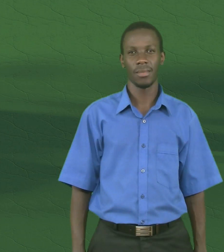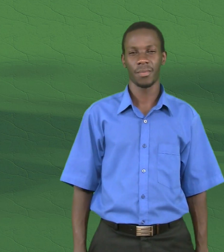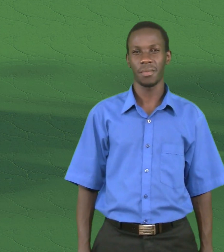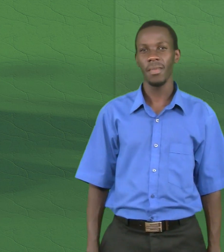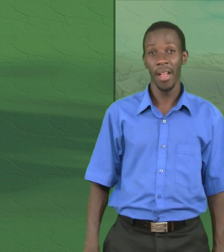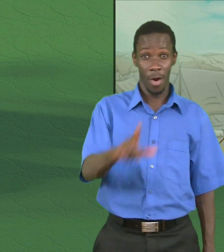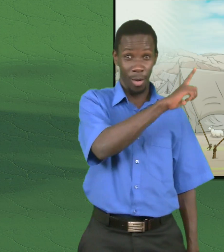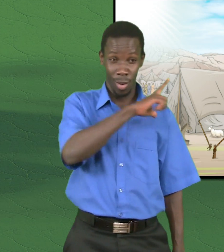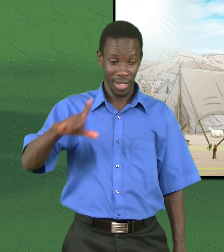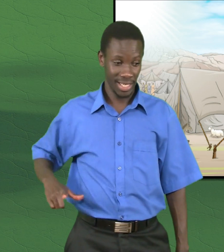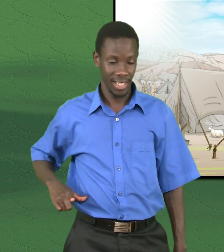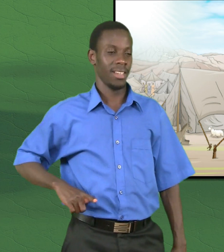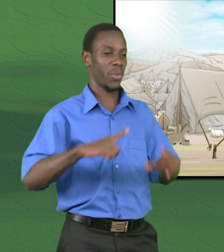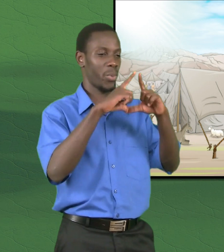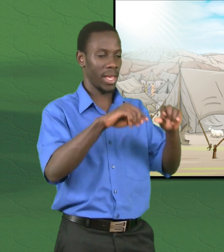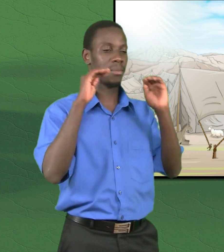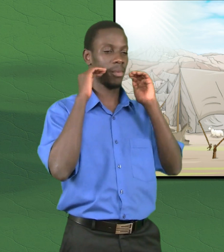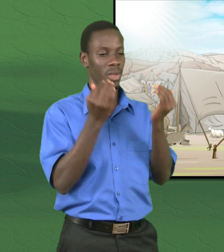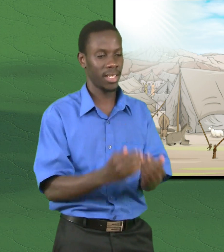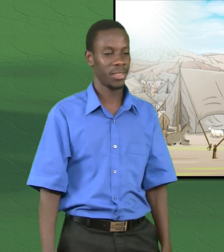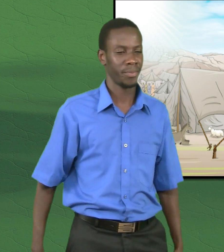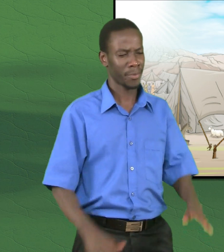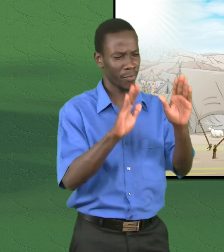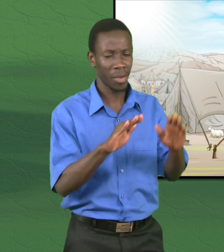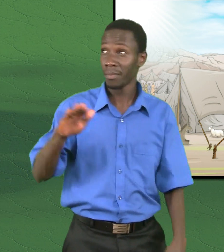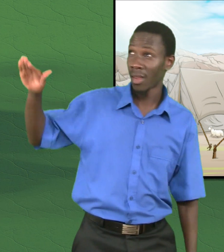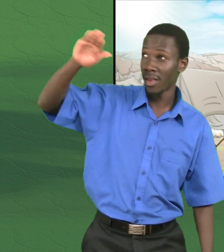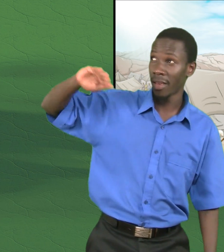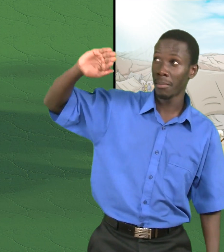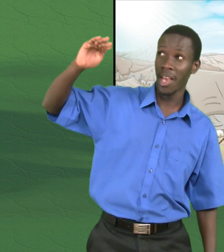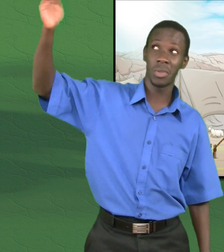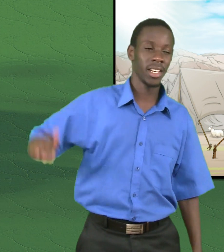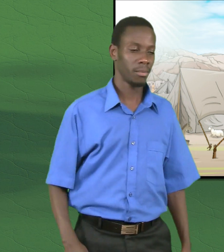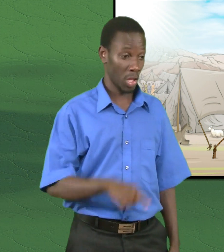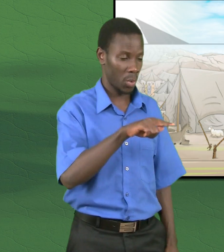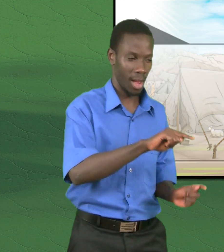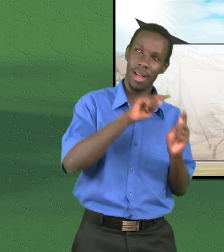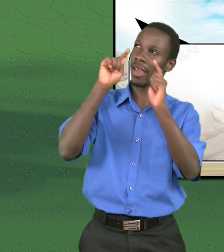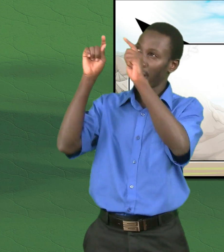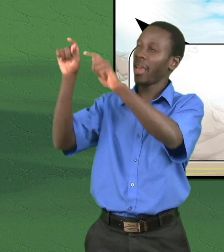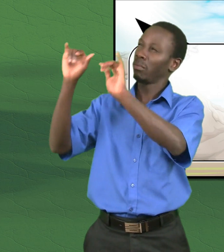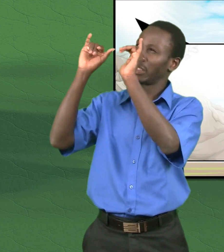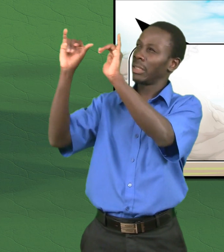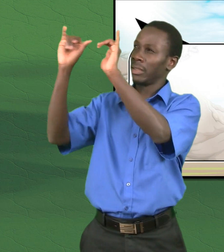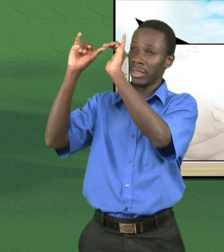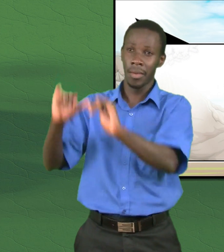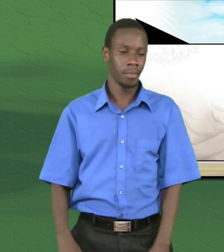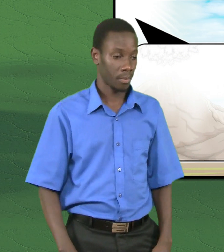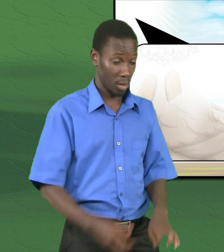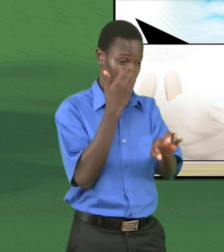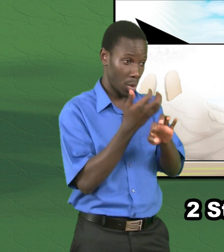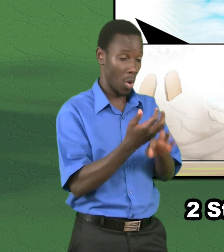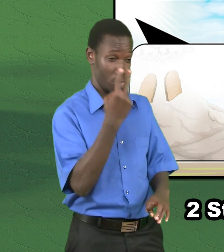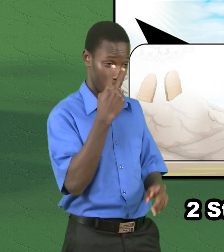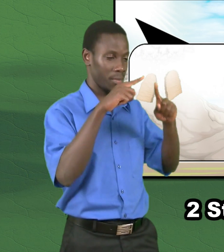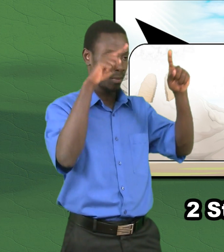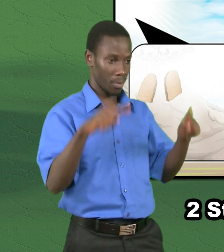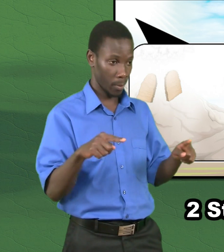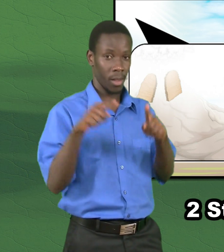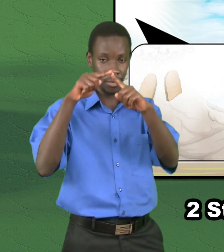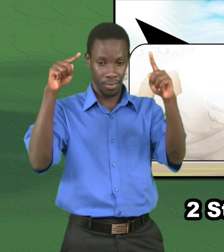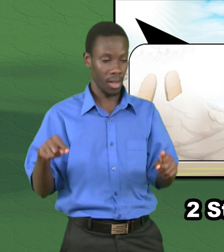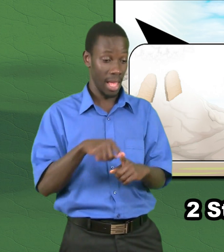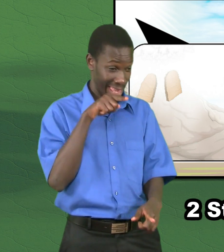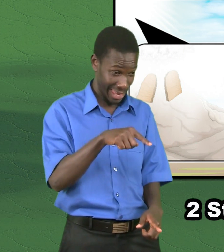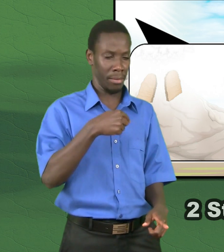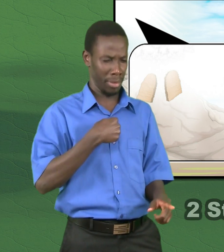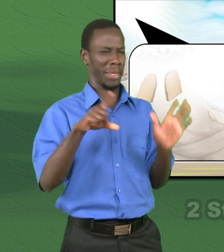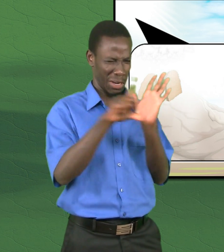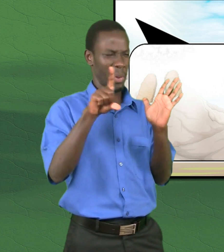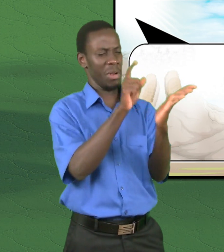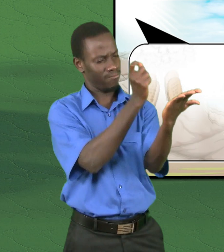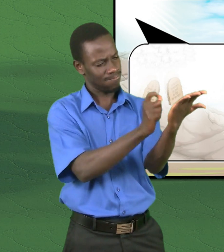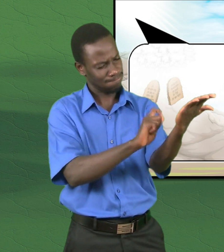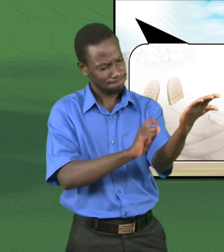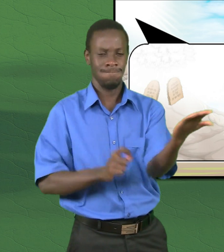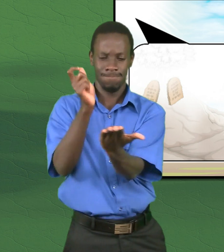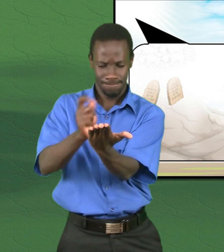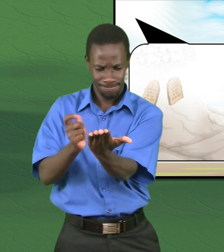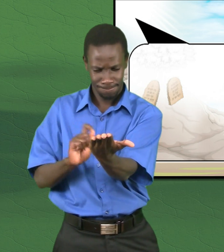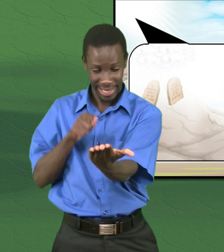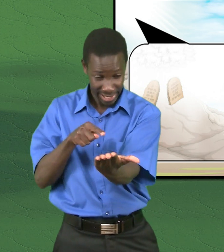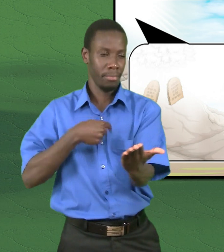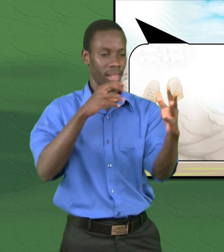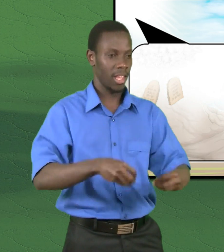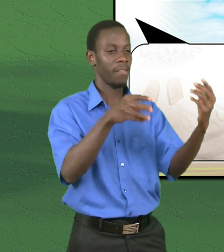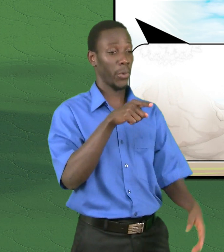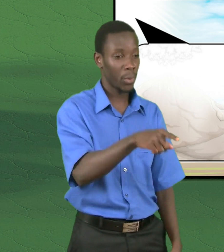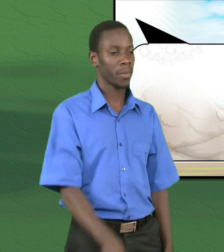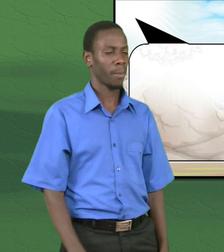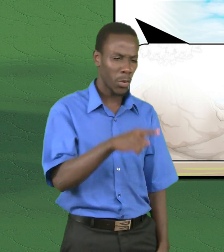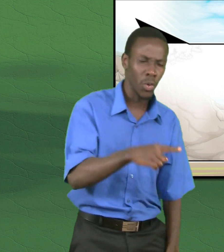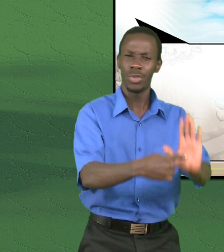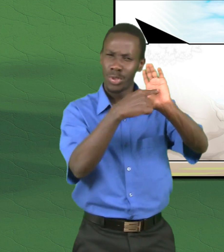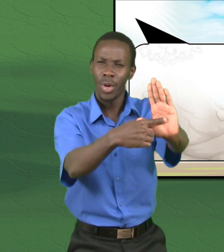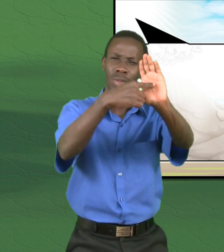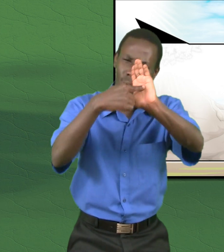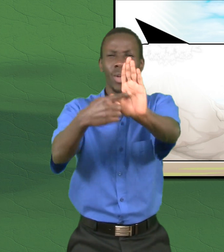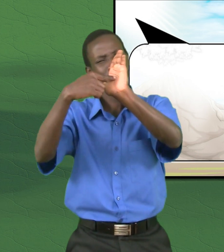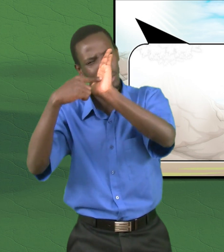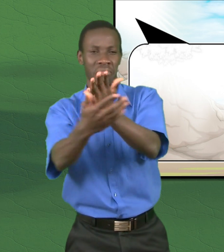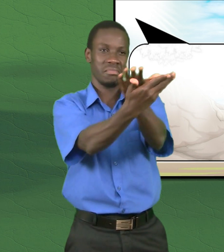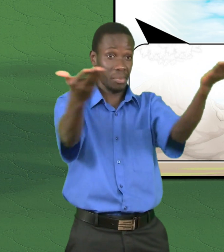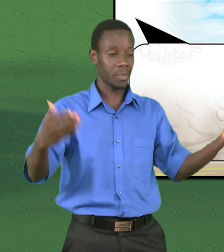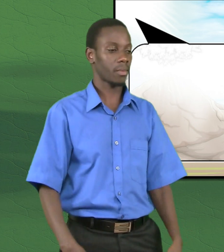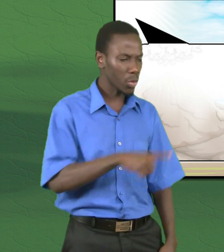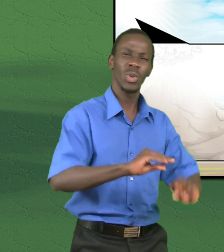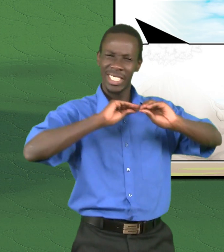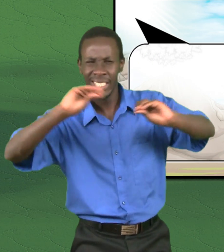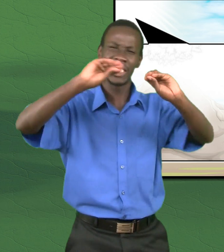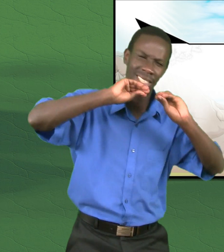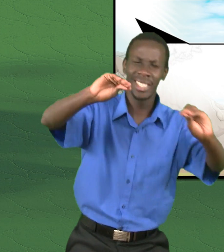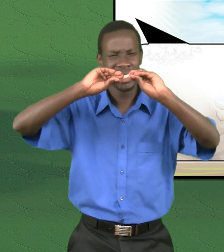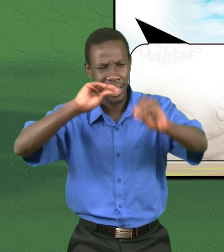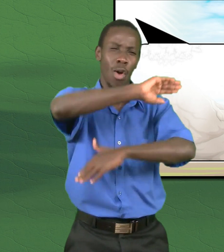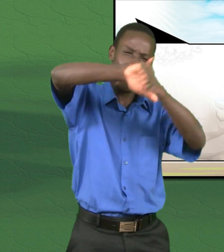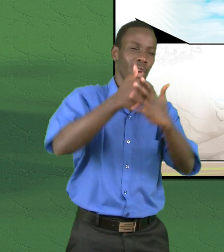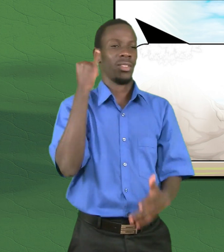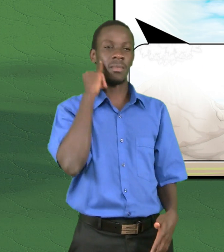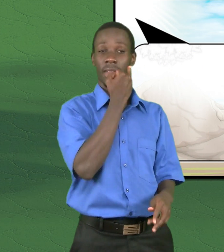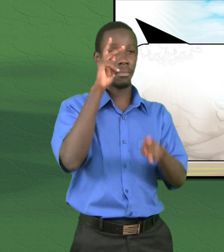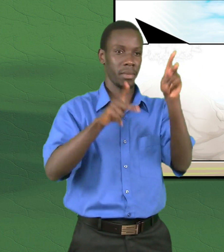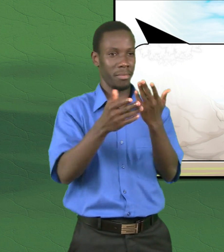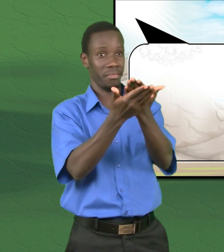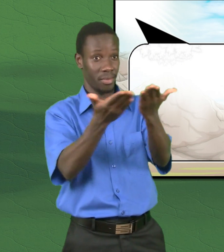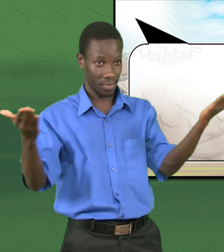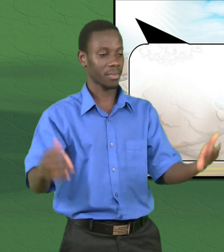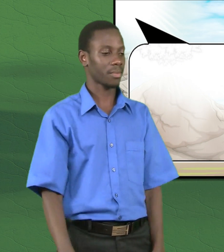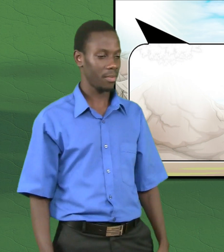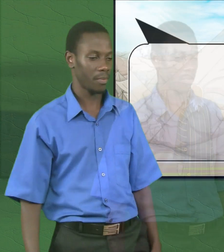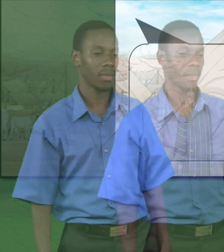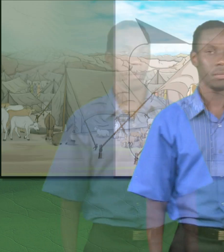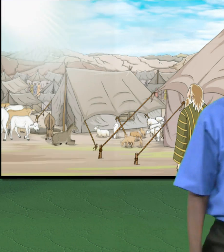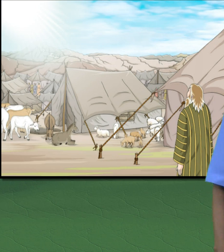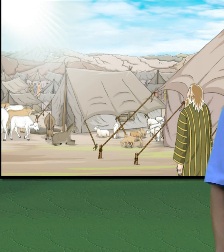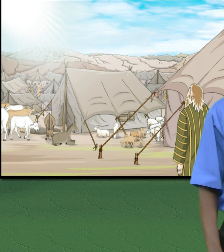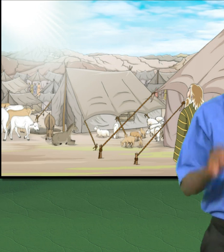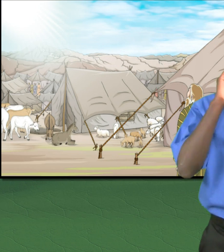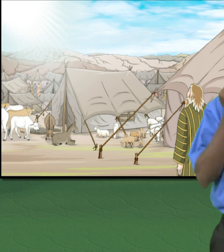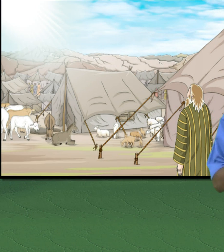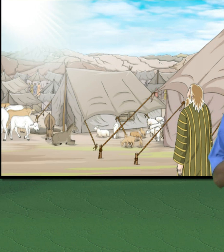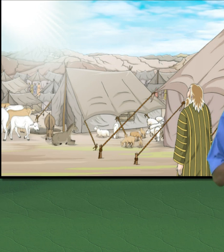Then the LORD said to Moses, “Come up to Me on the mountain and stay here, so that I may give you the tablets of stone, with the law and commandments I have written for their instruction.”